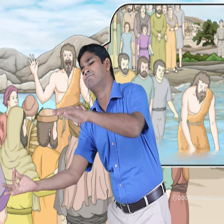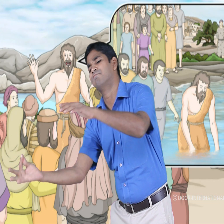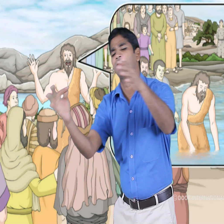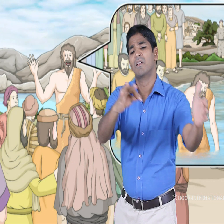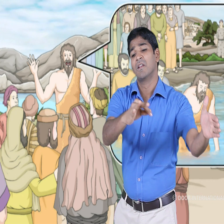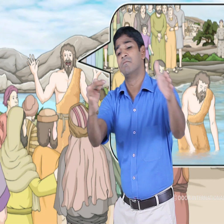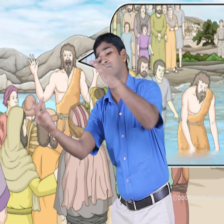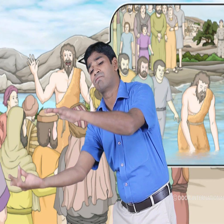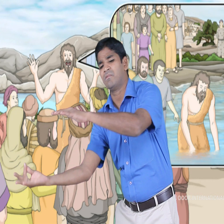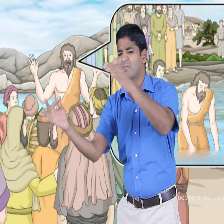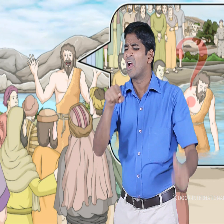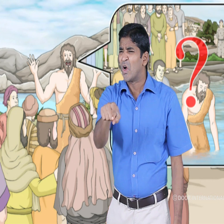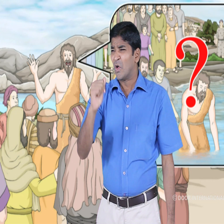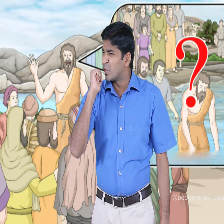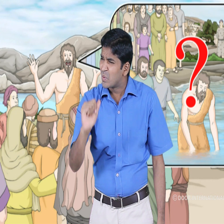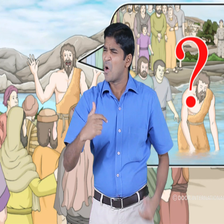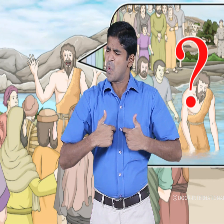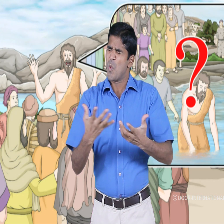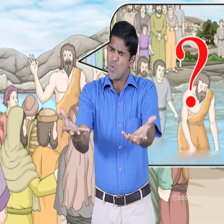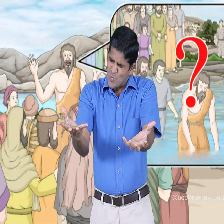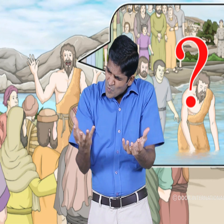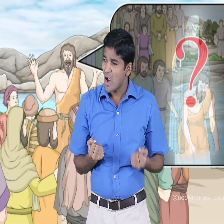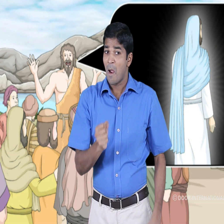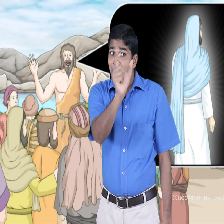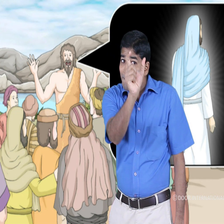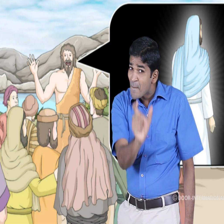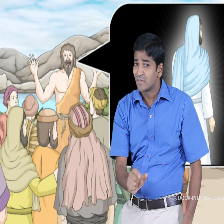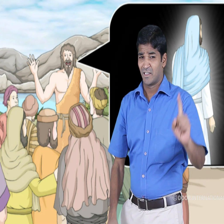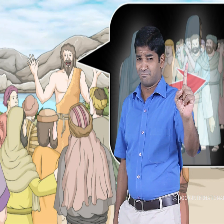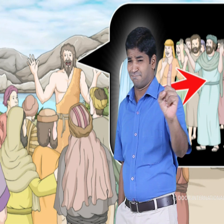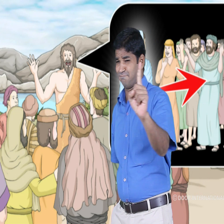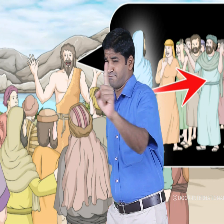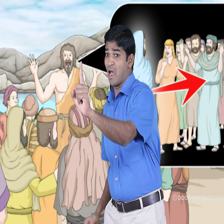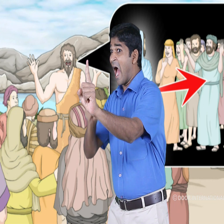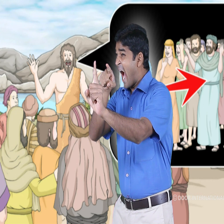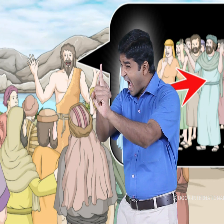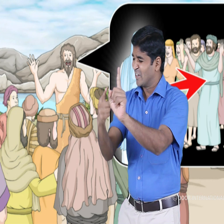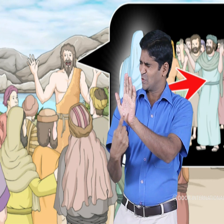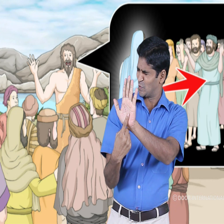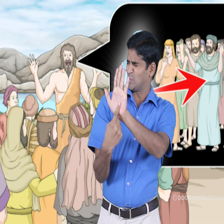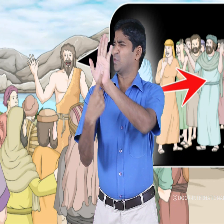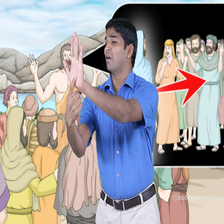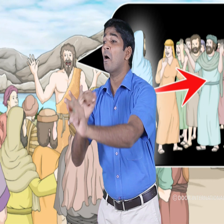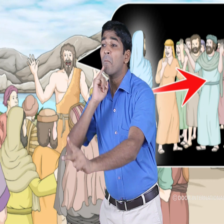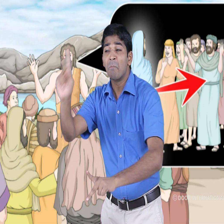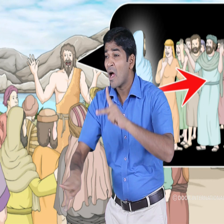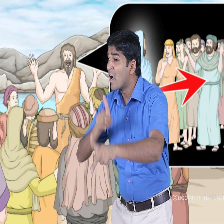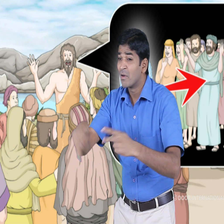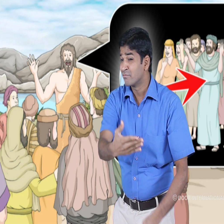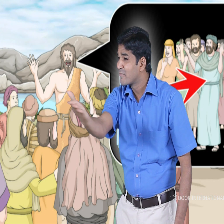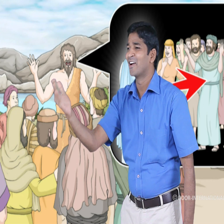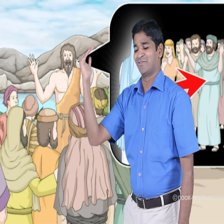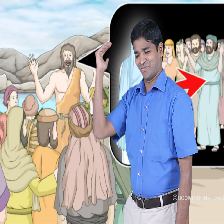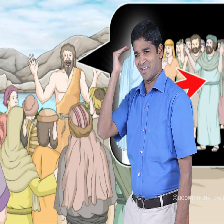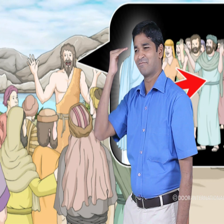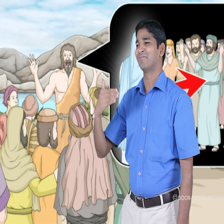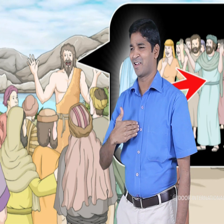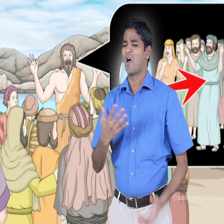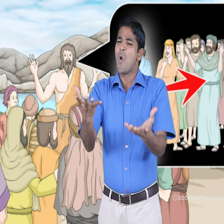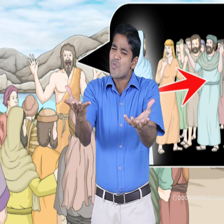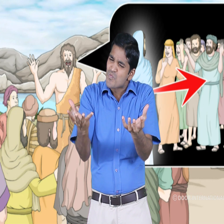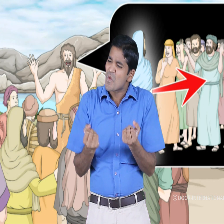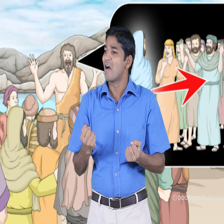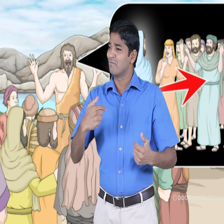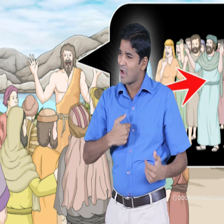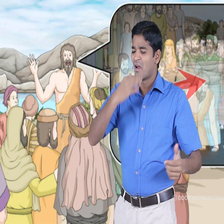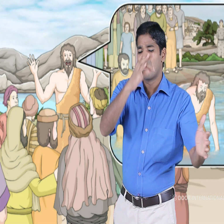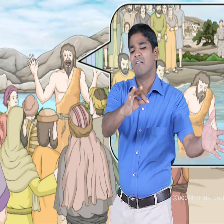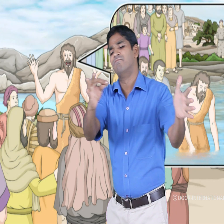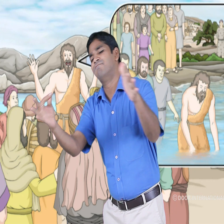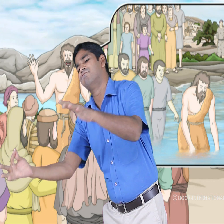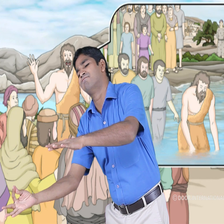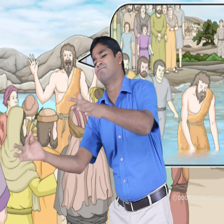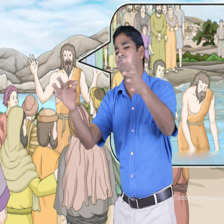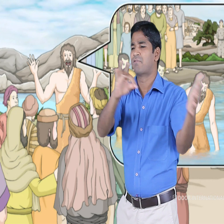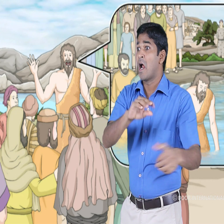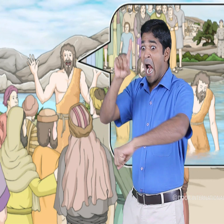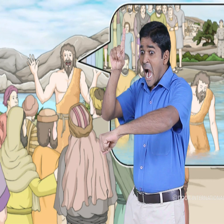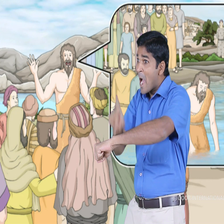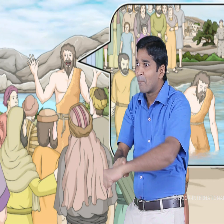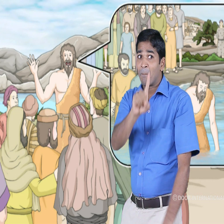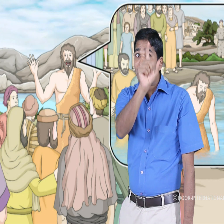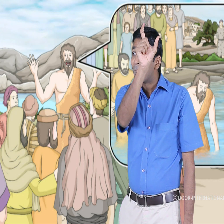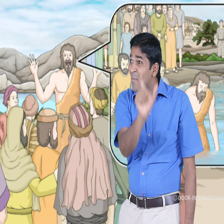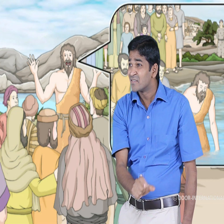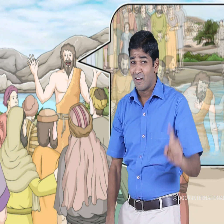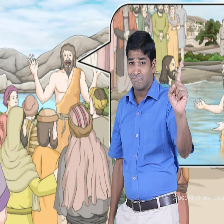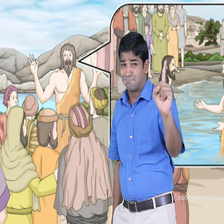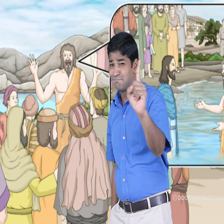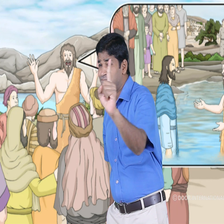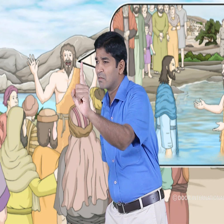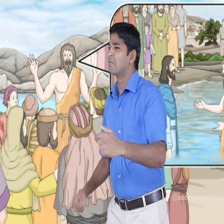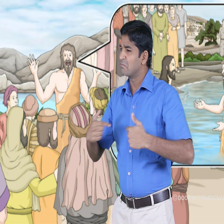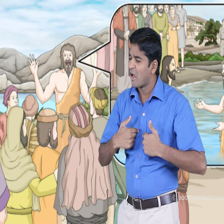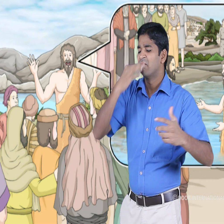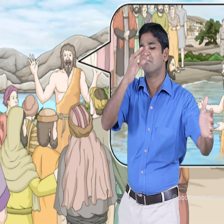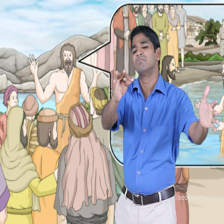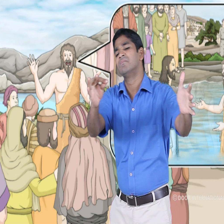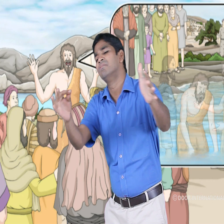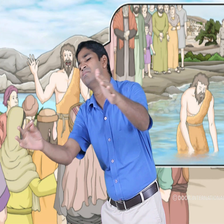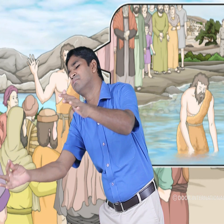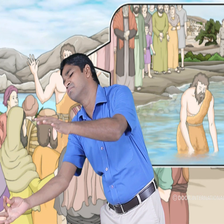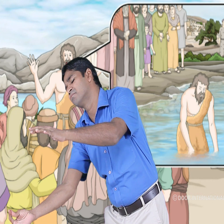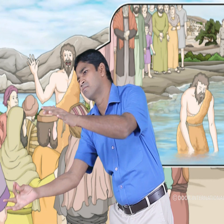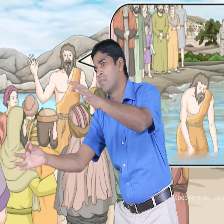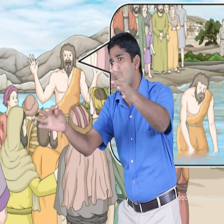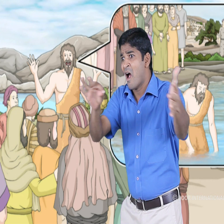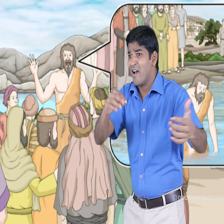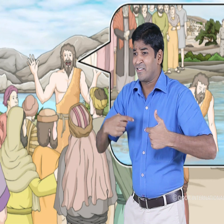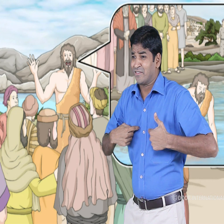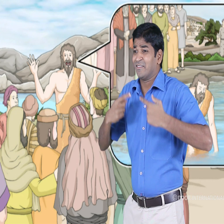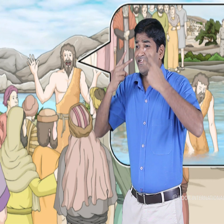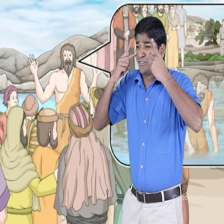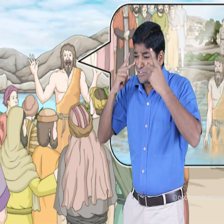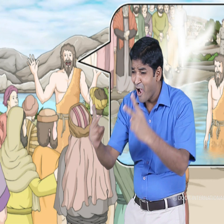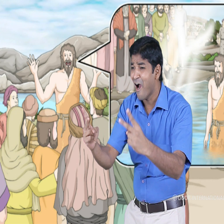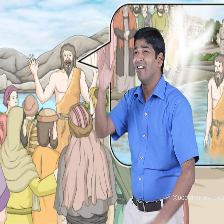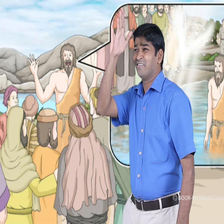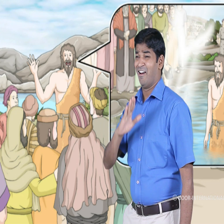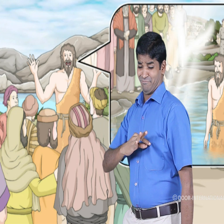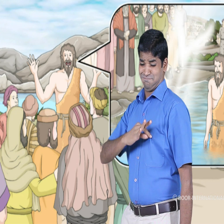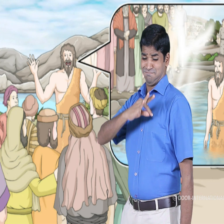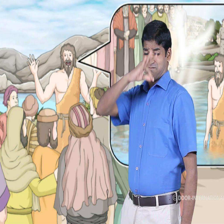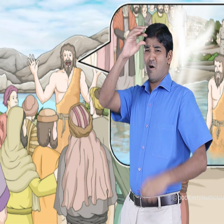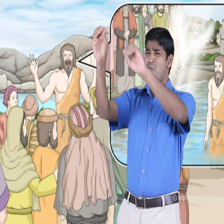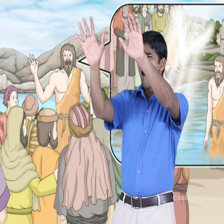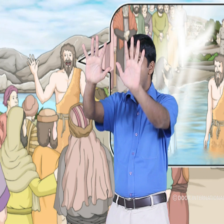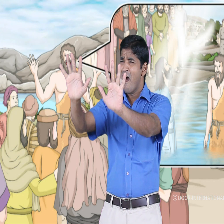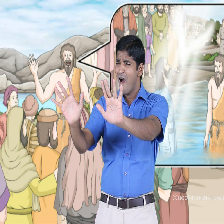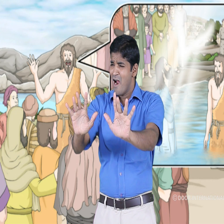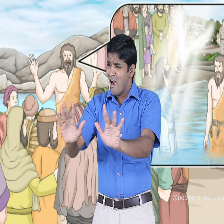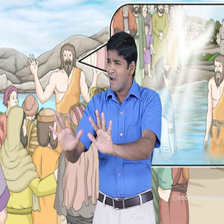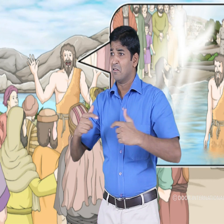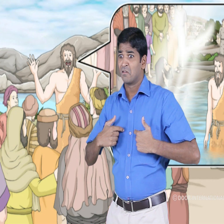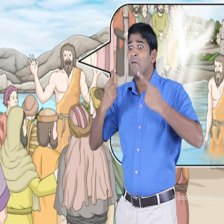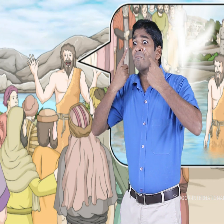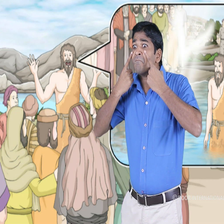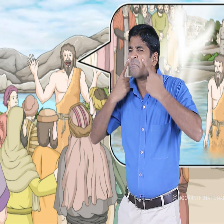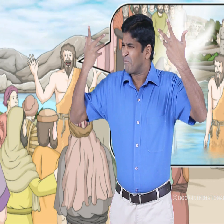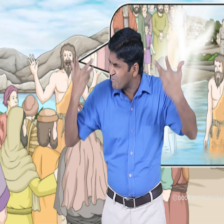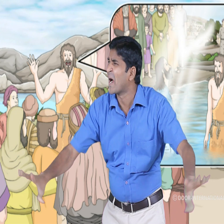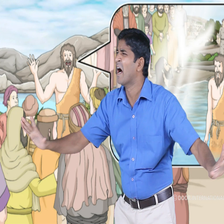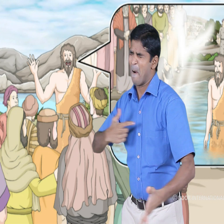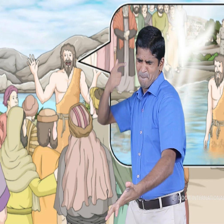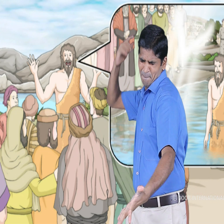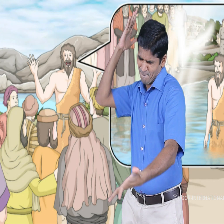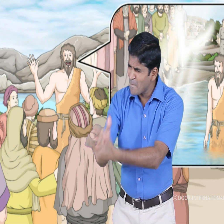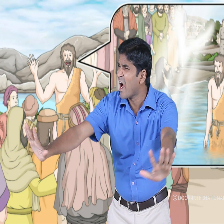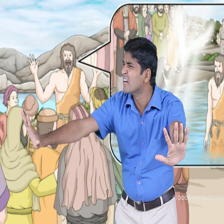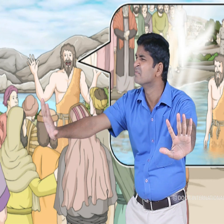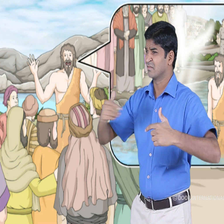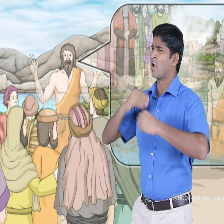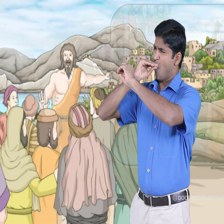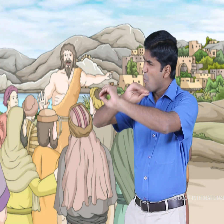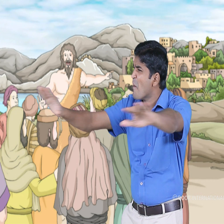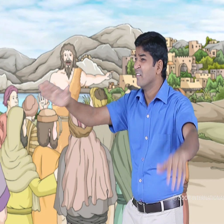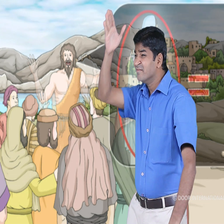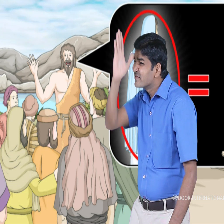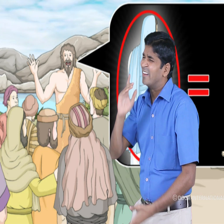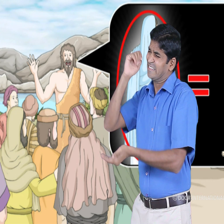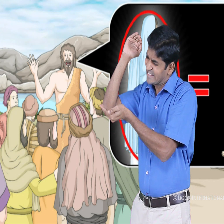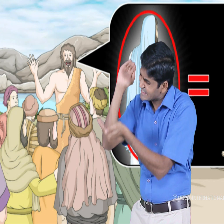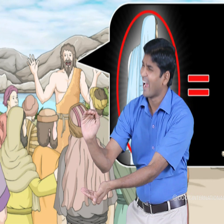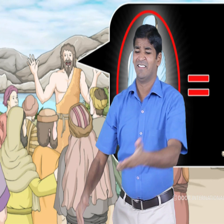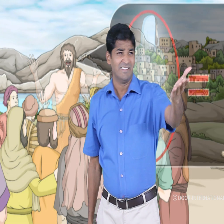I myself did not know Him, but the One who sent me to baptize with water told me, ‘The man on whom you see the Spirit descend and rest is He who will baptize with the Holy Spirit.’